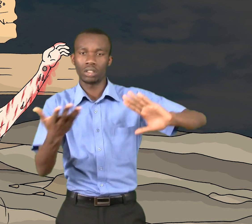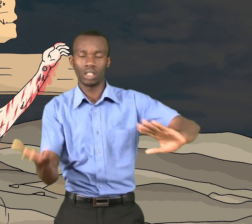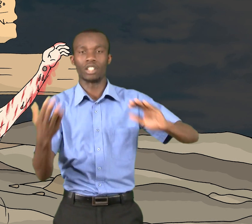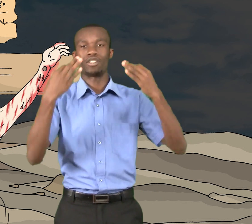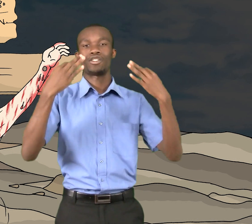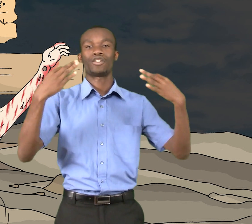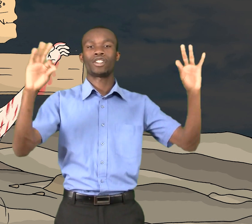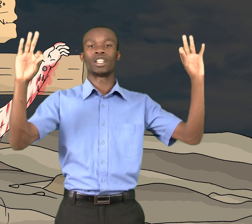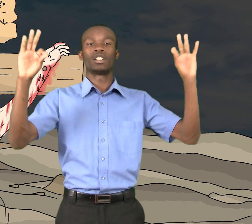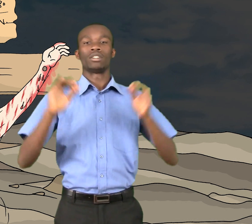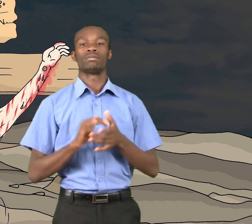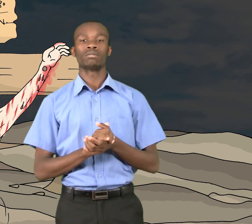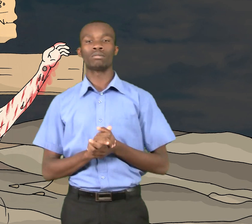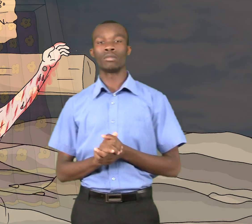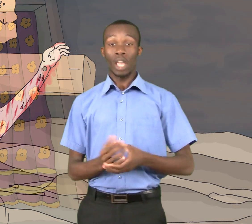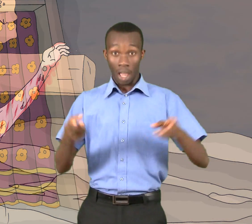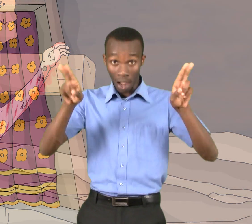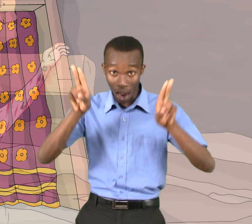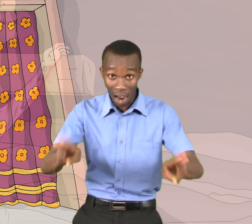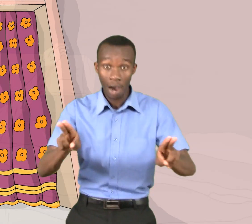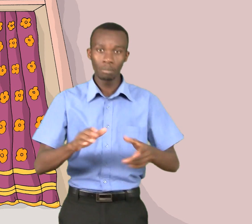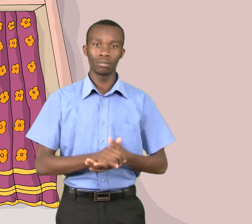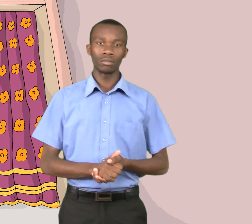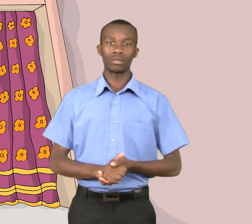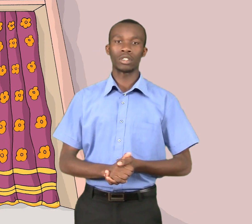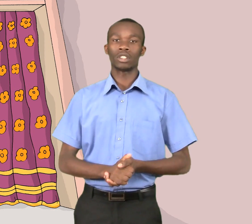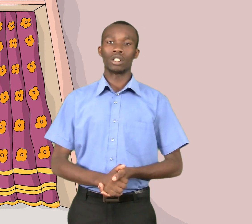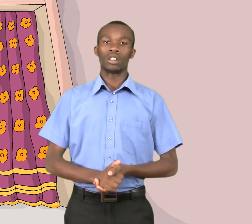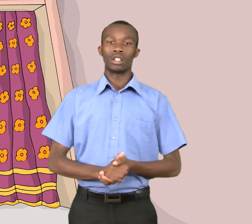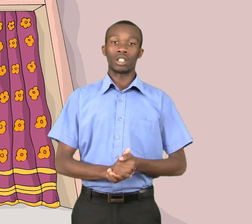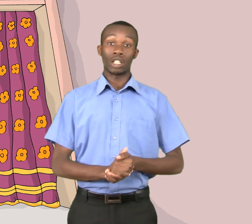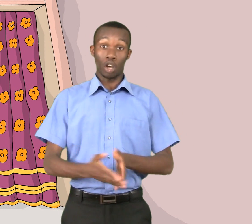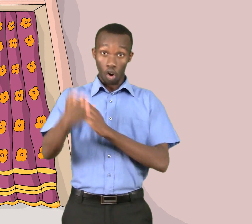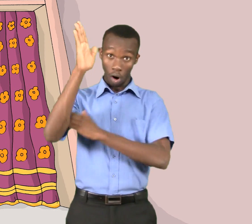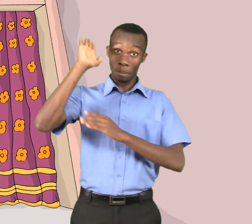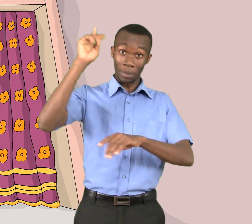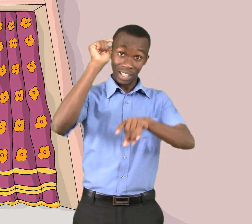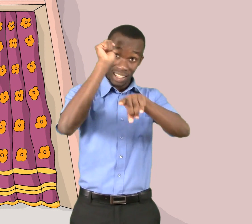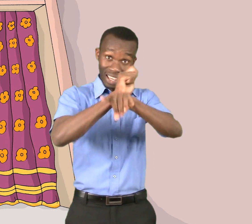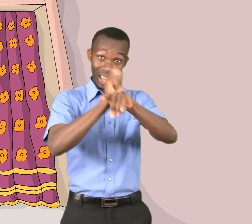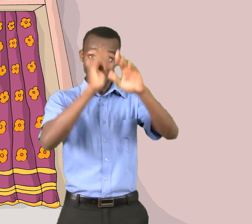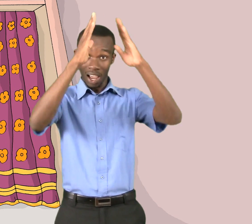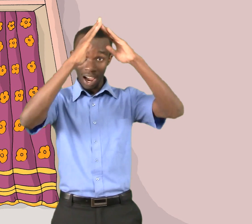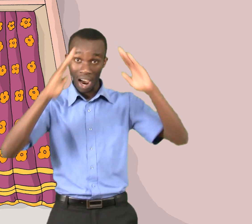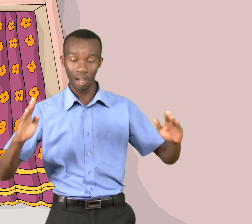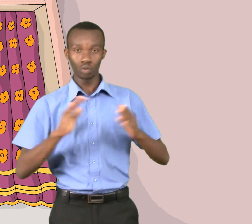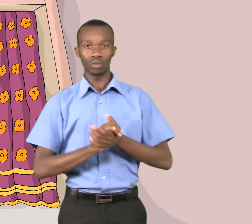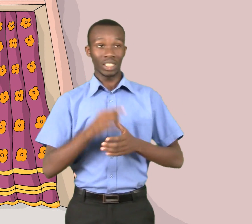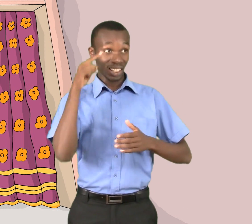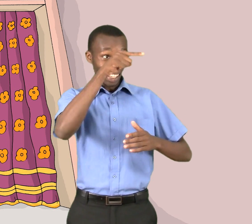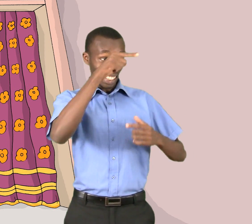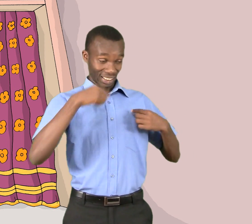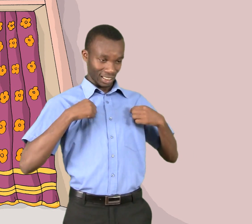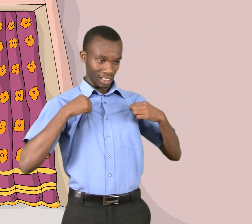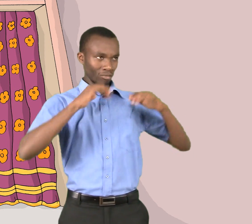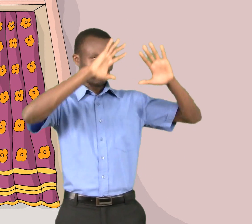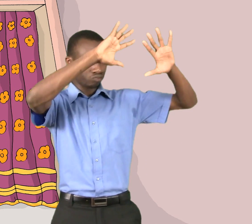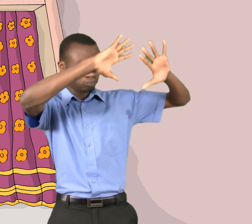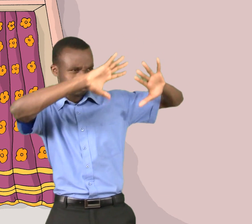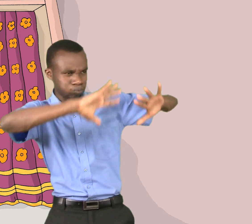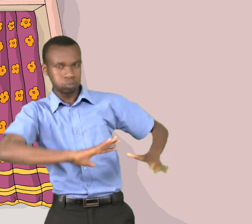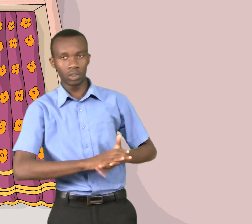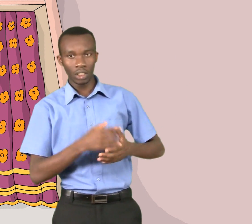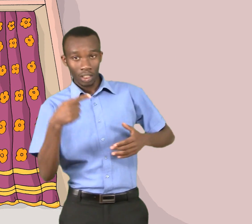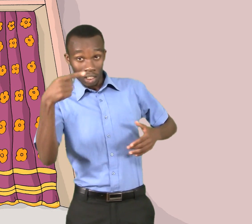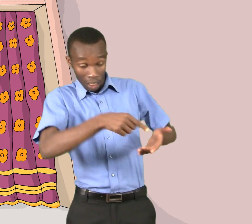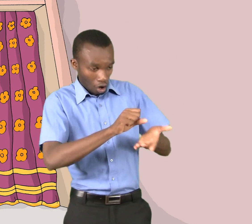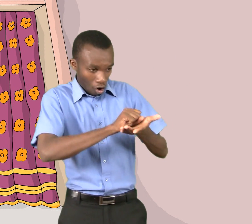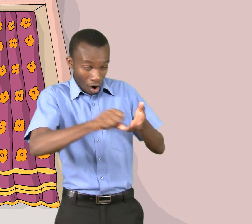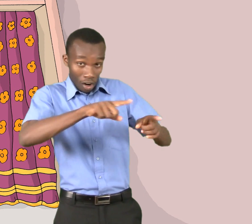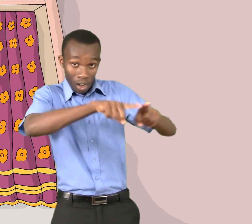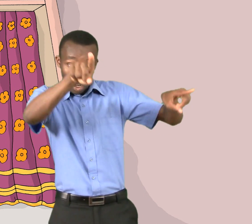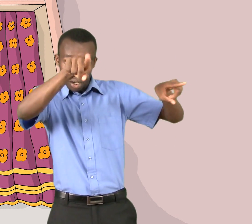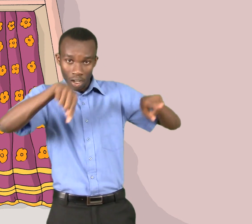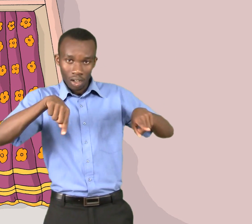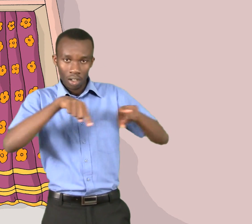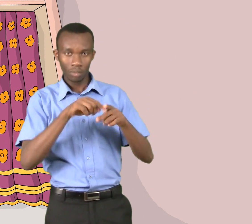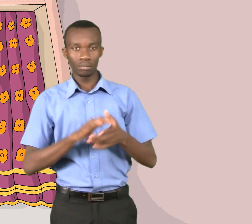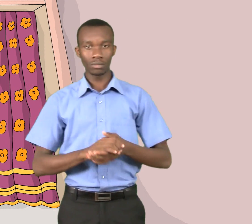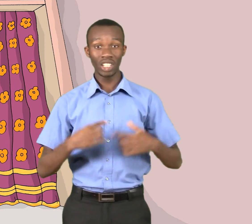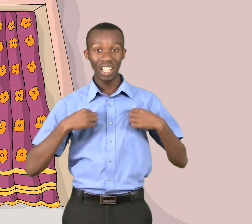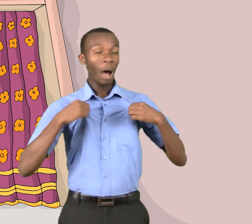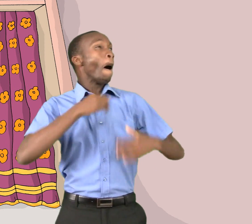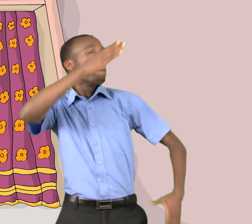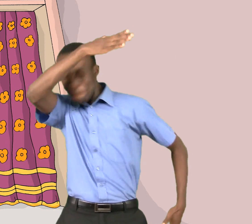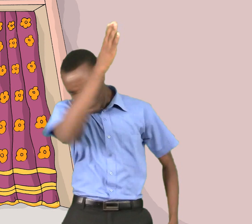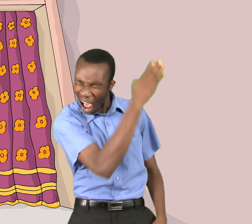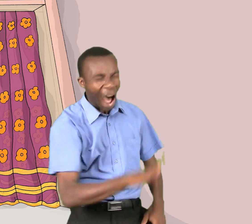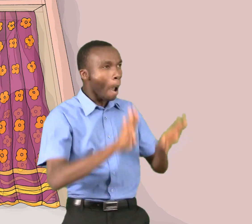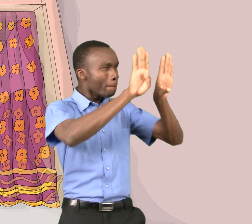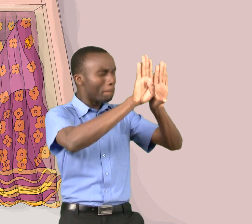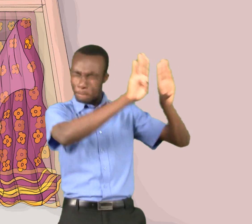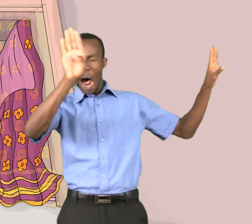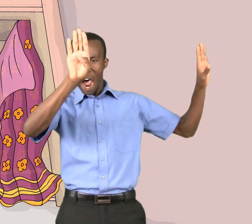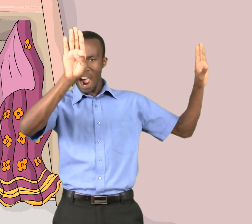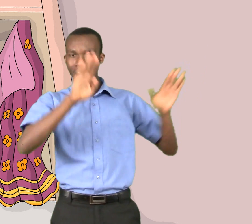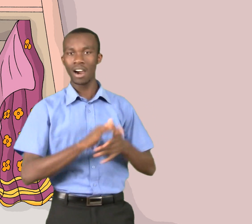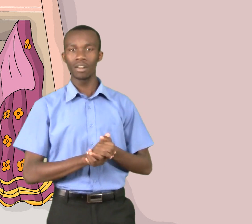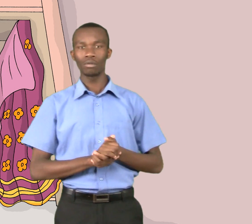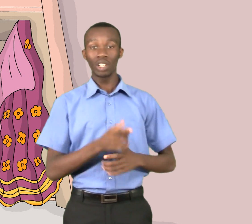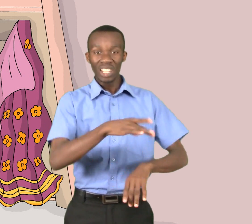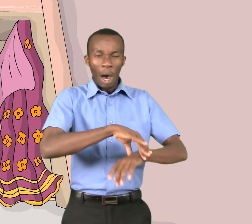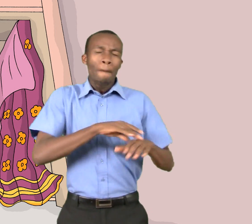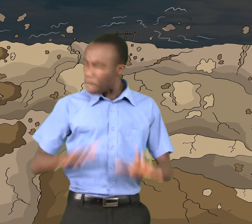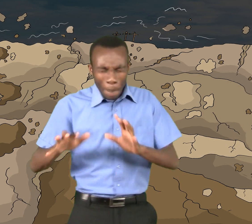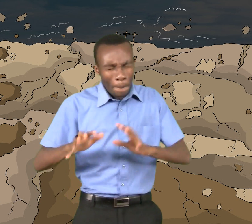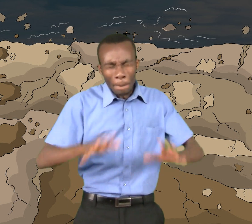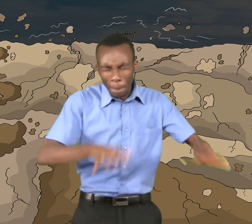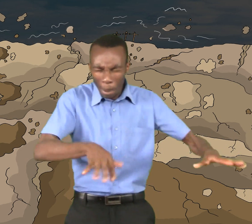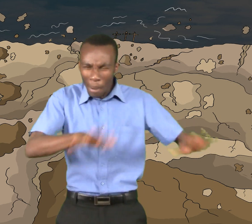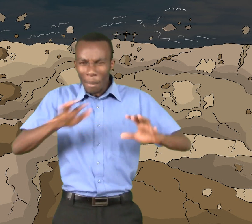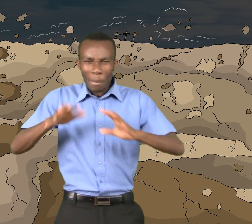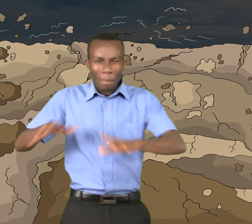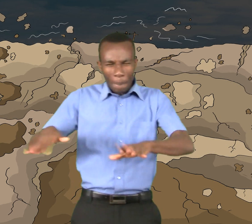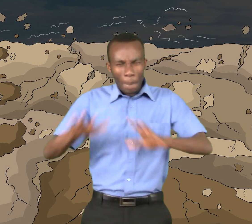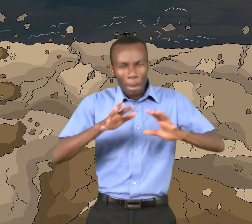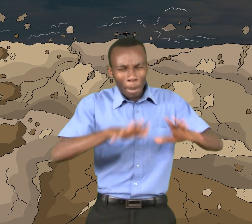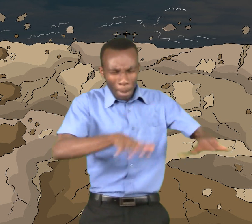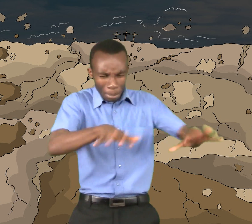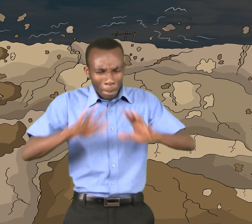At that moment the veil of the temple was torn in two from top to bottom.